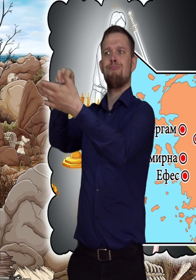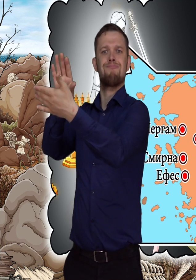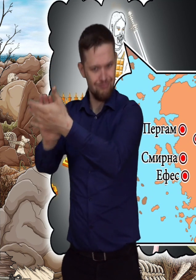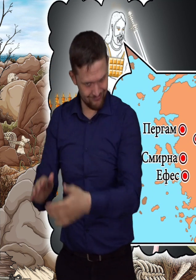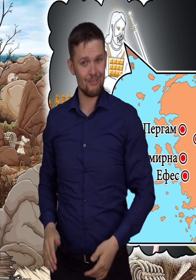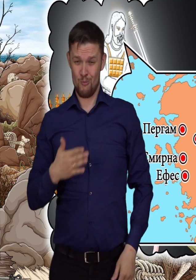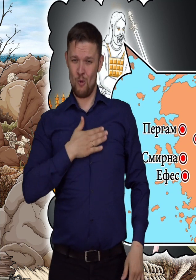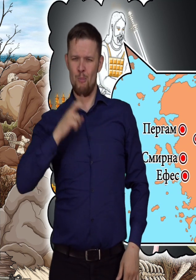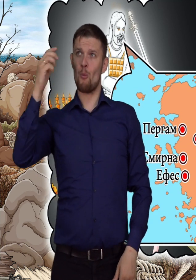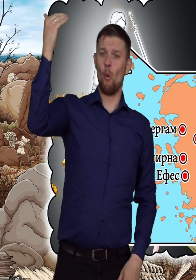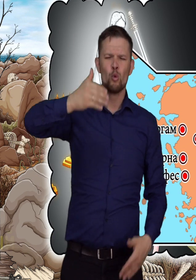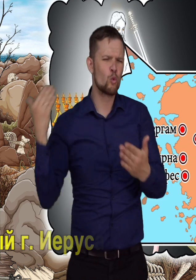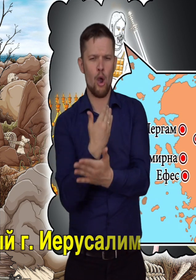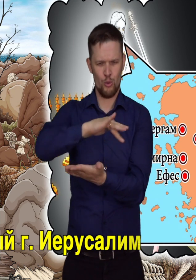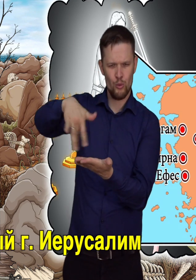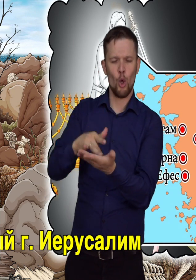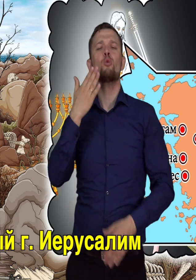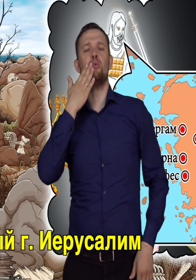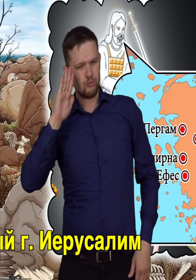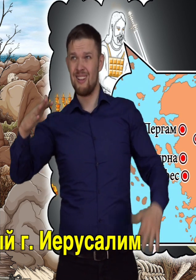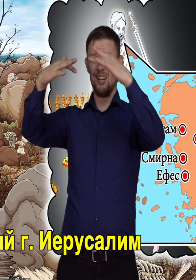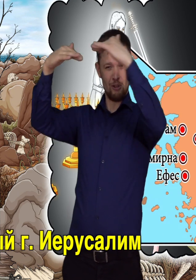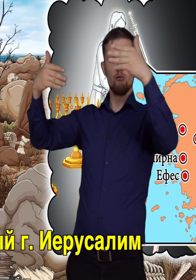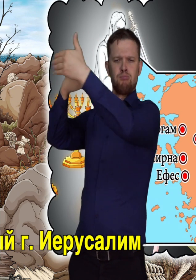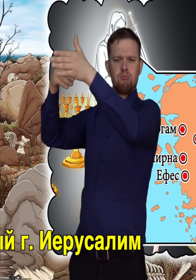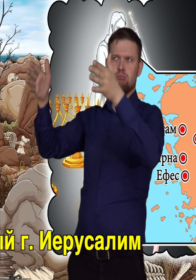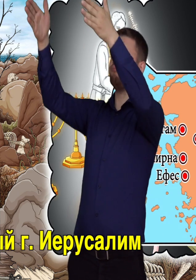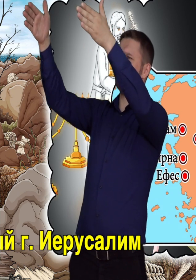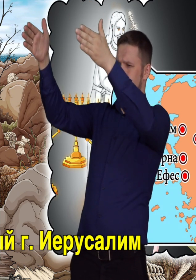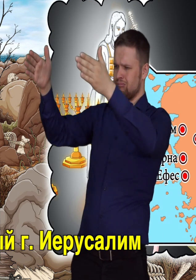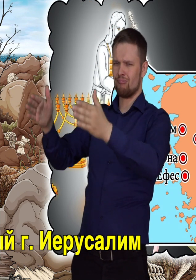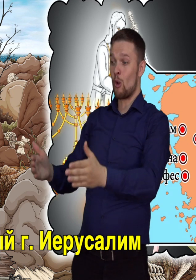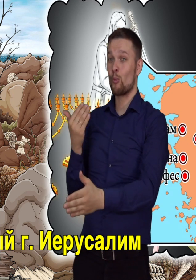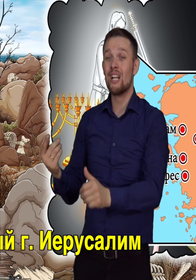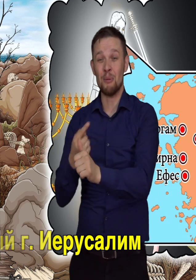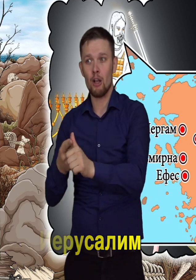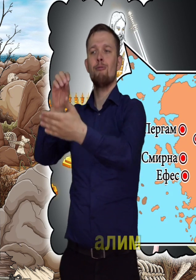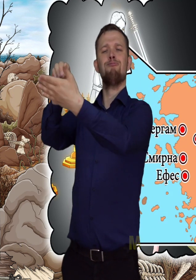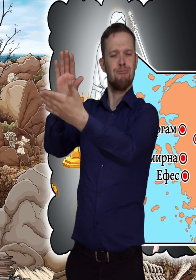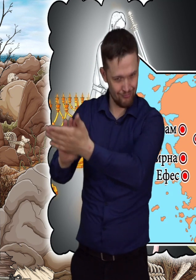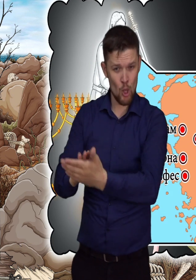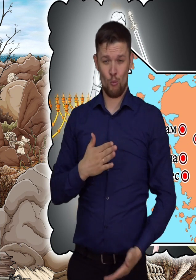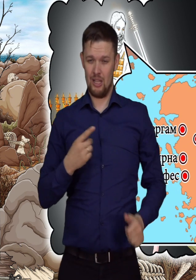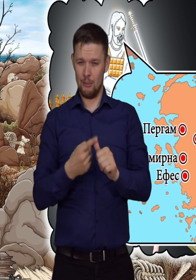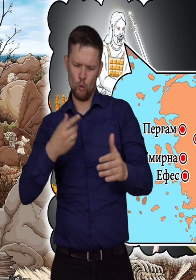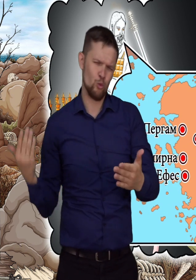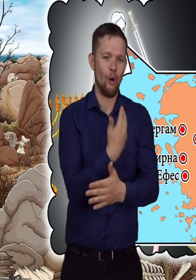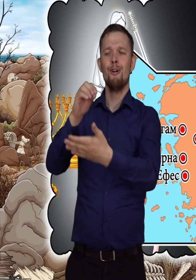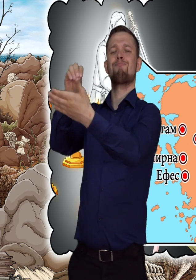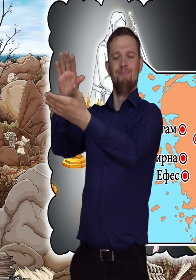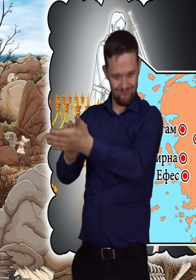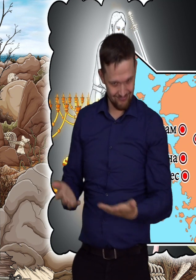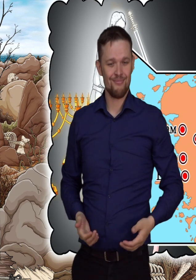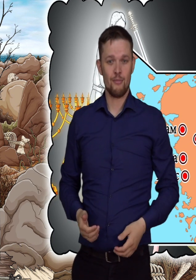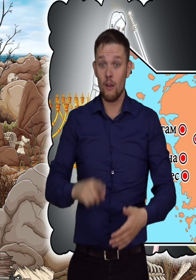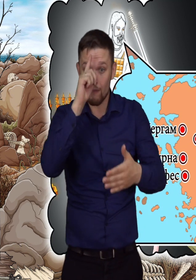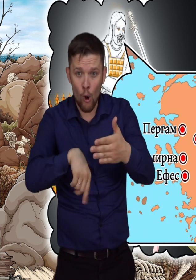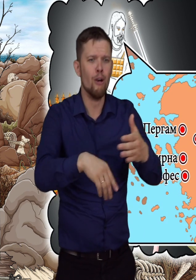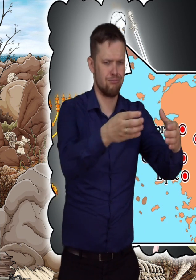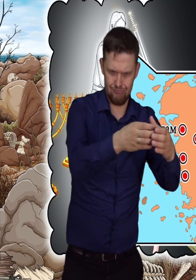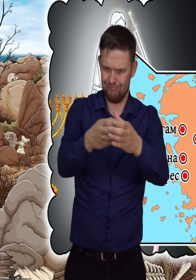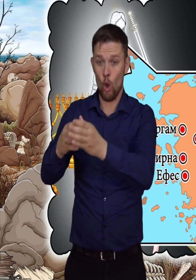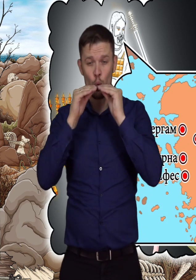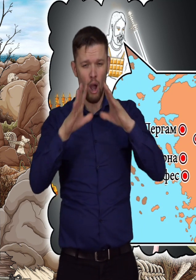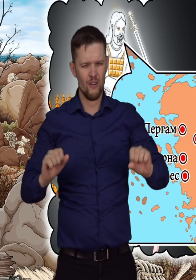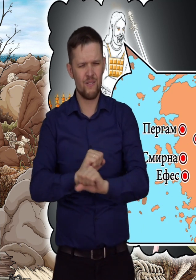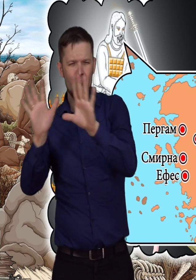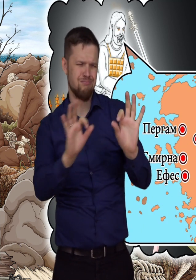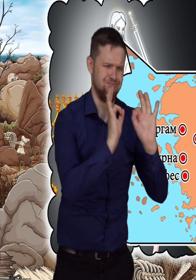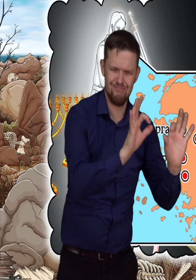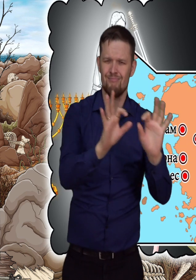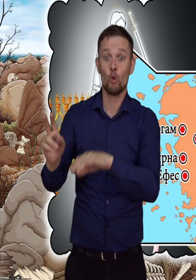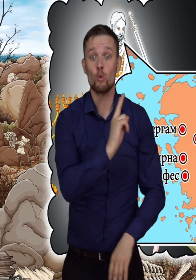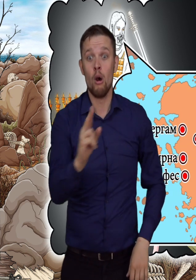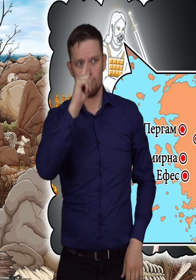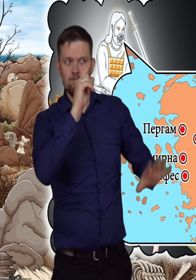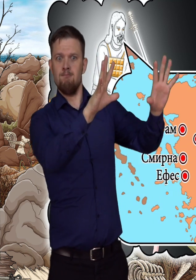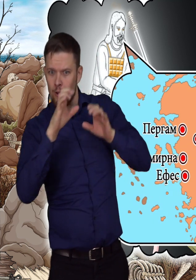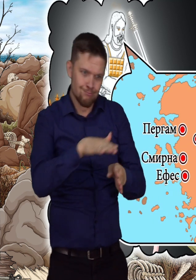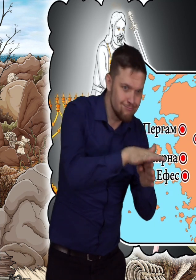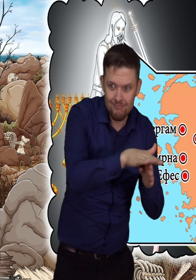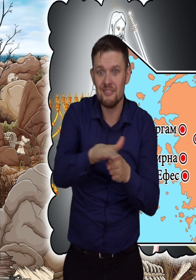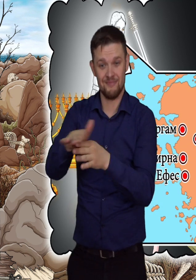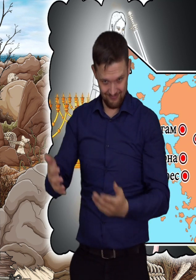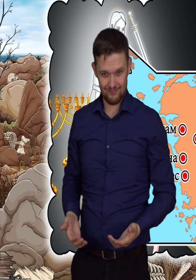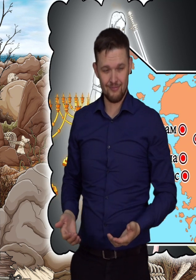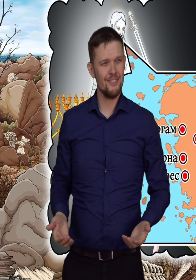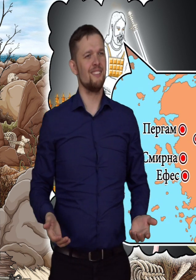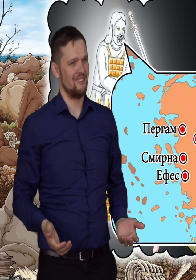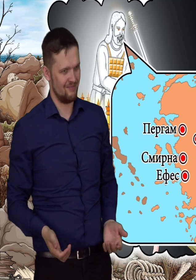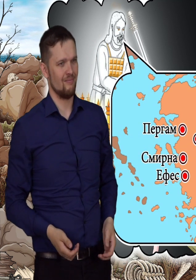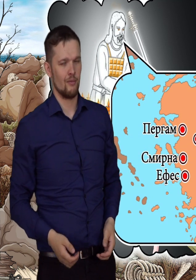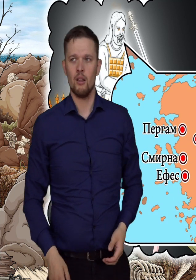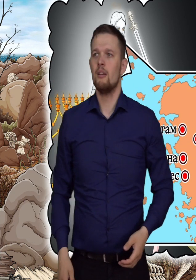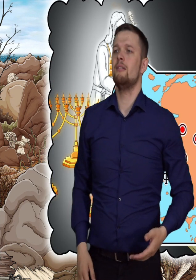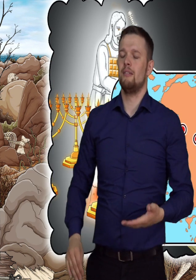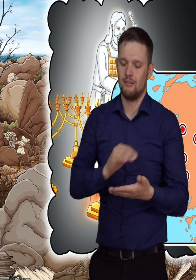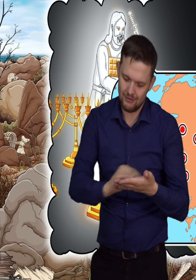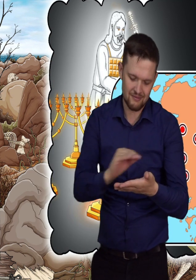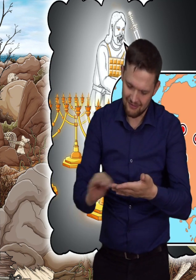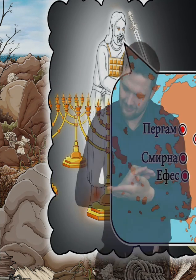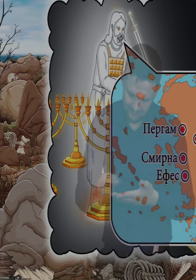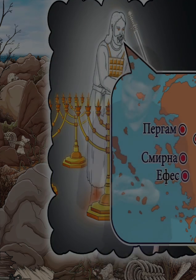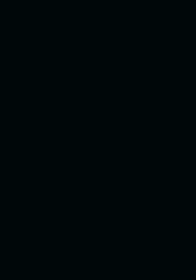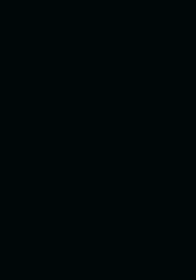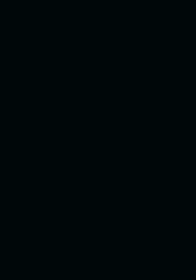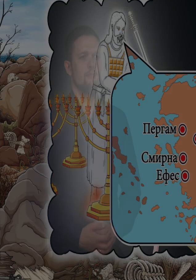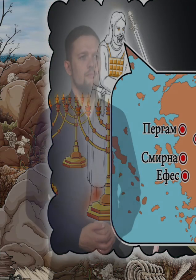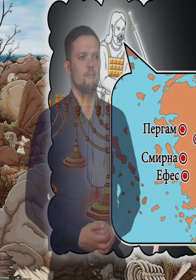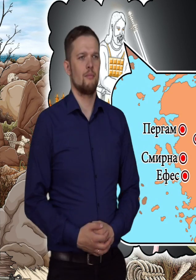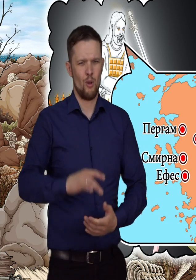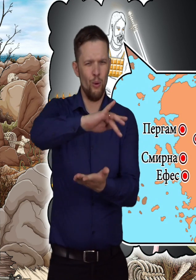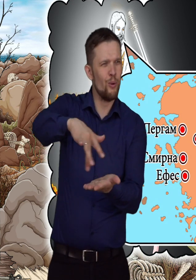Upon him I will write the name of My God, and the name of the city of My God (the new Jerusalem that comes down out of heaven from My God), and My new name. He who has an ear, let him hear what the Spirit says to the churches.